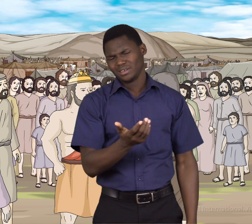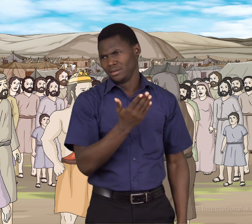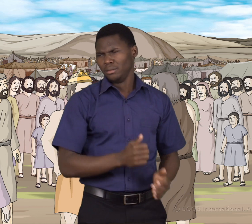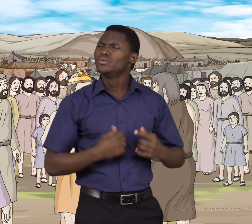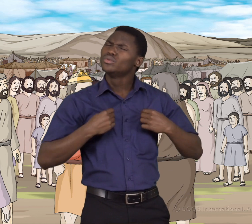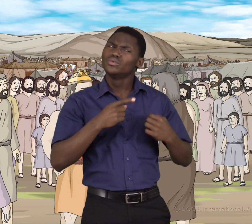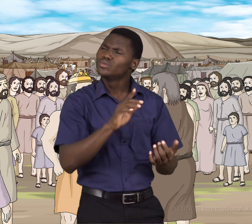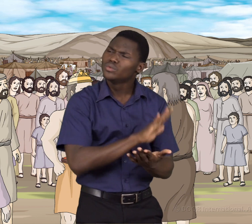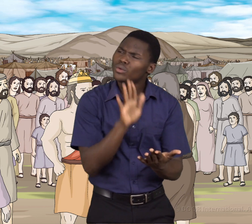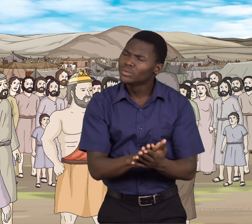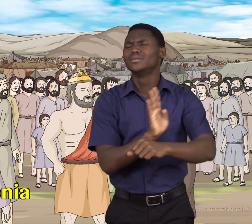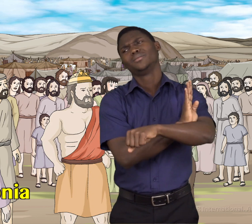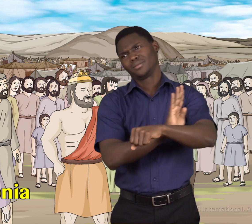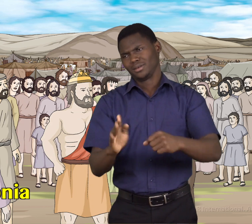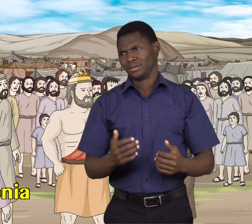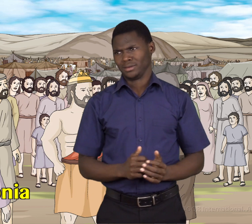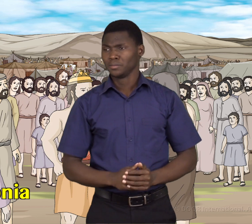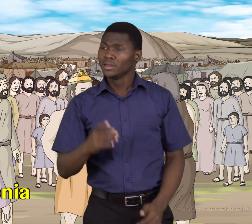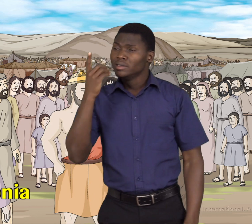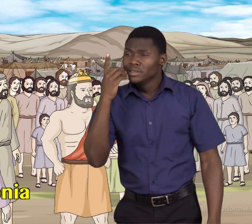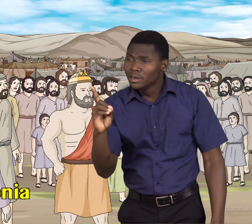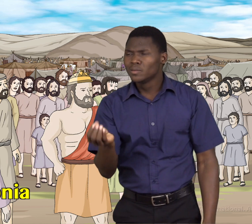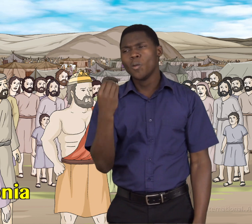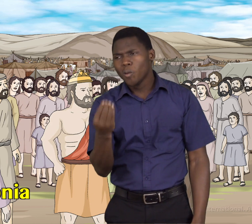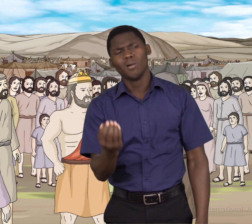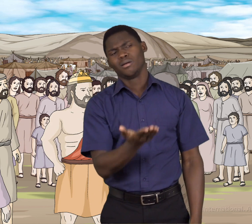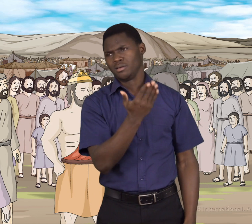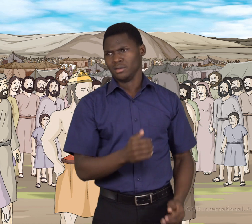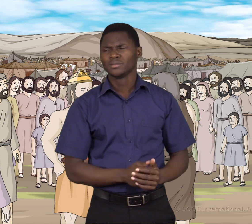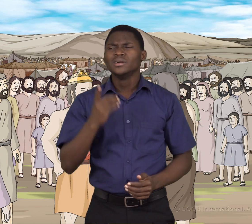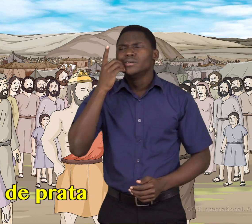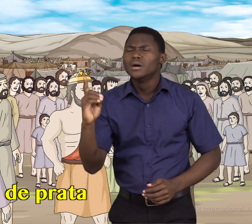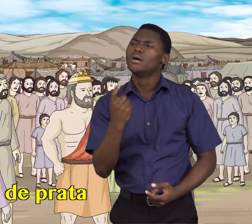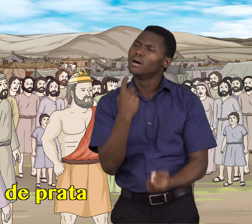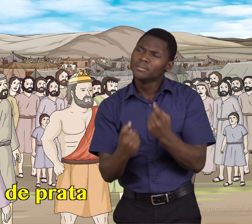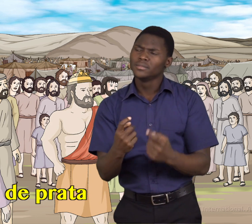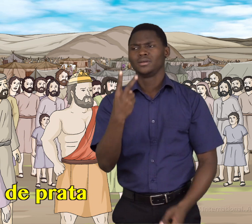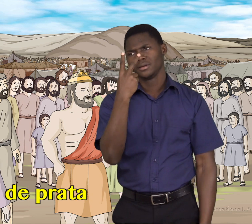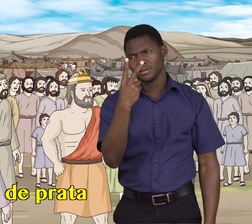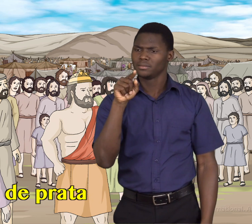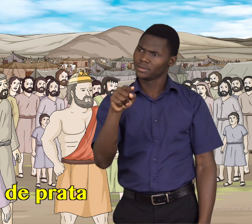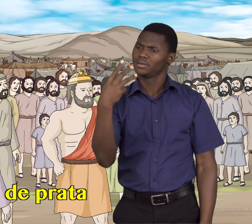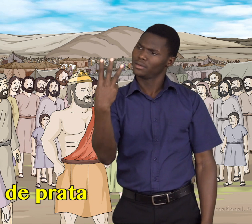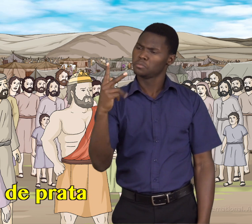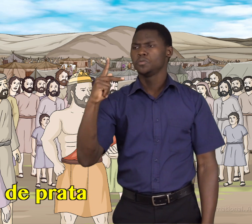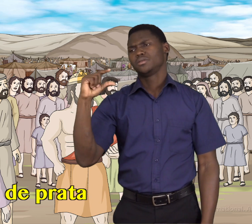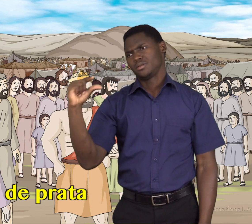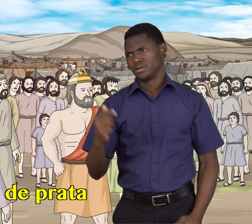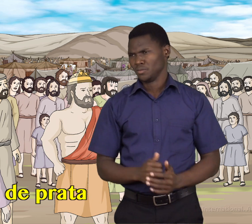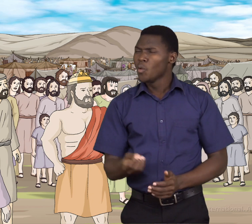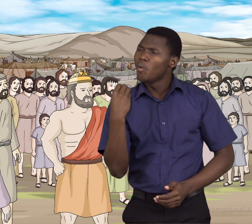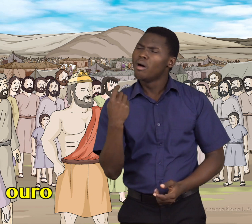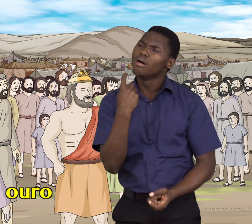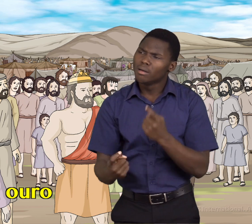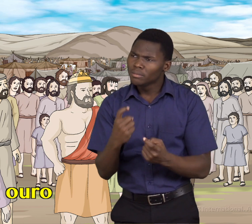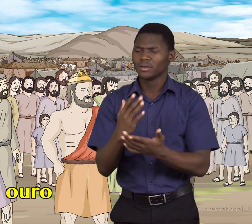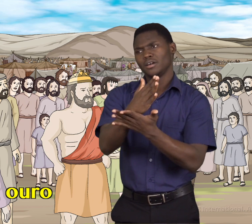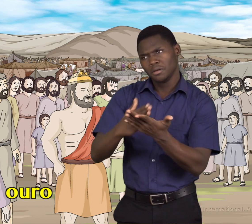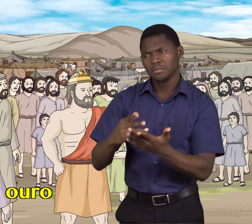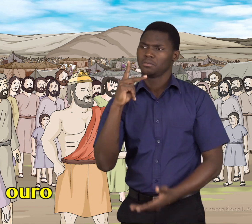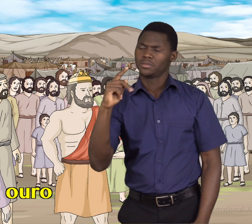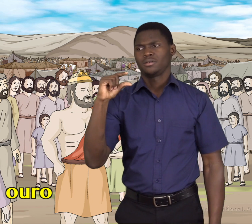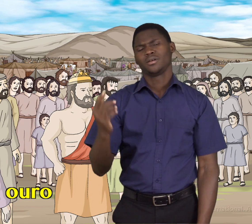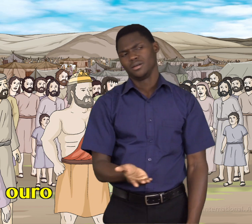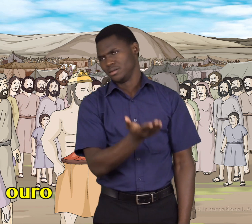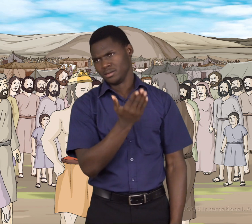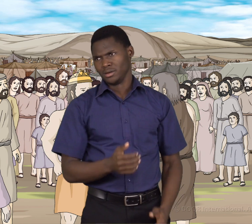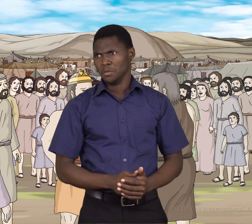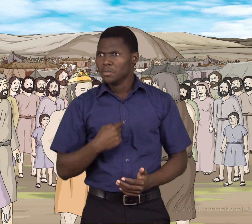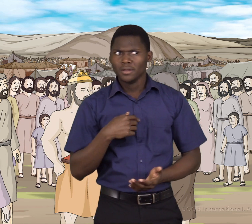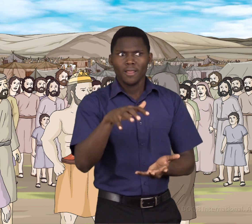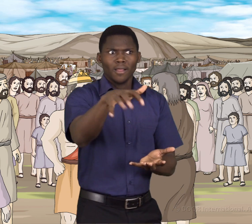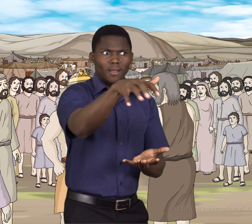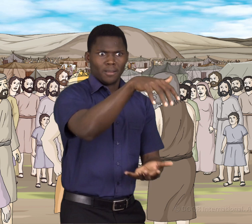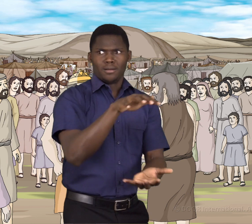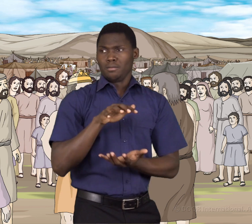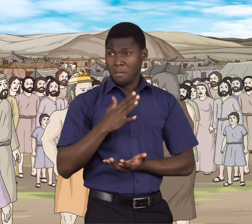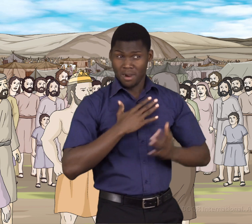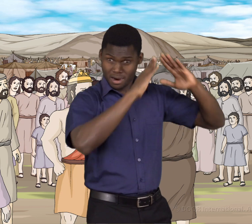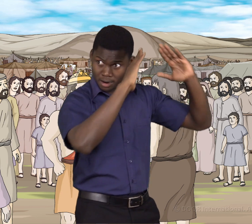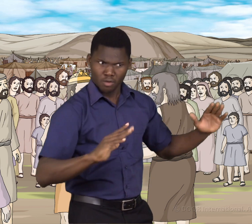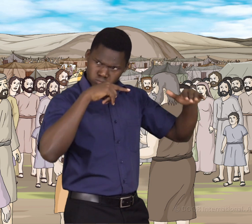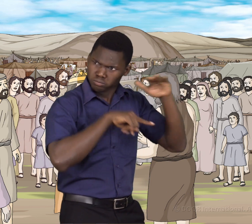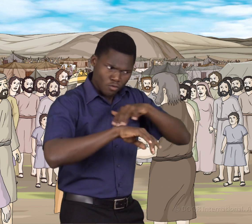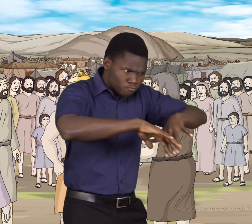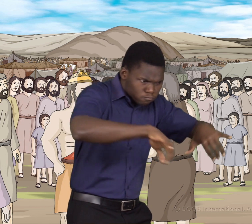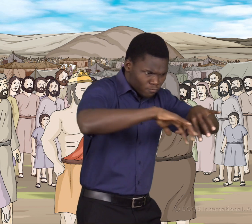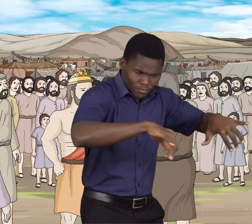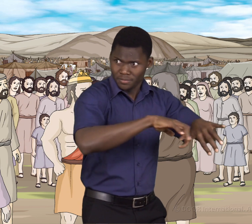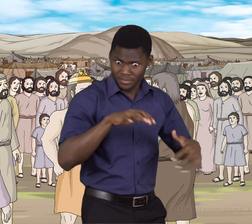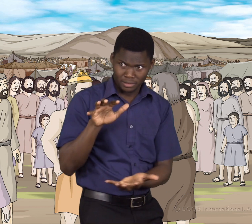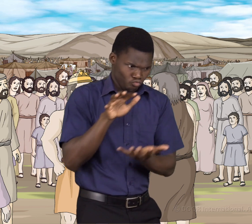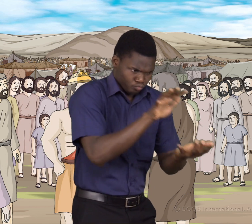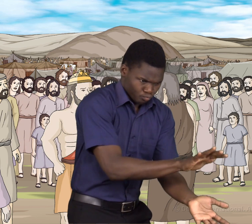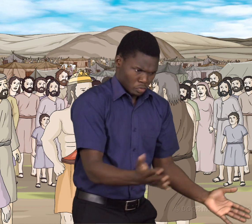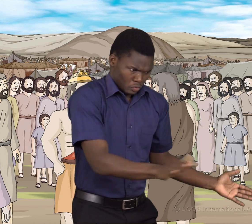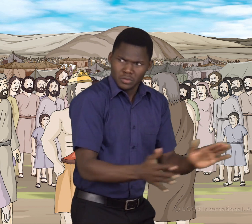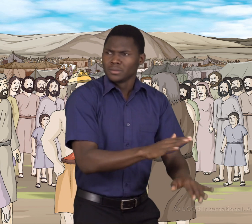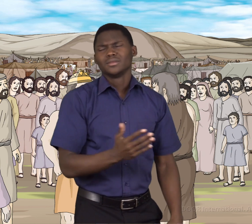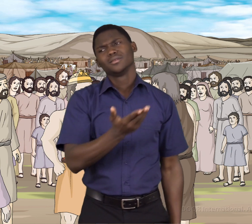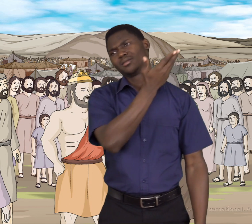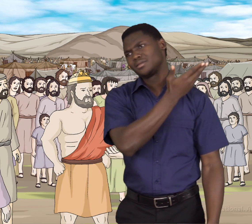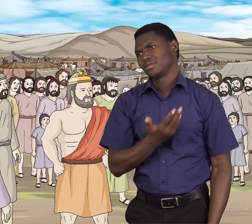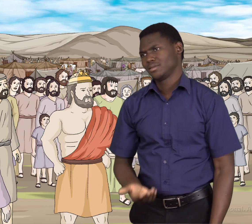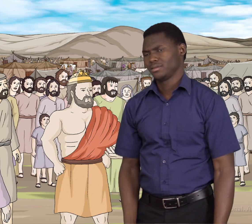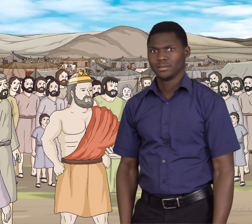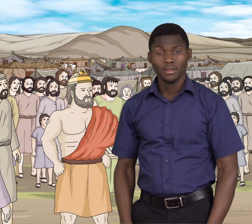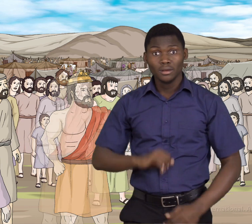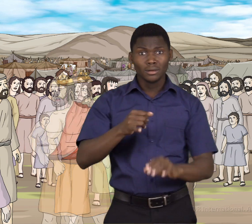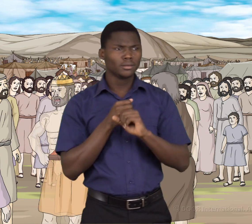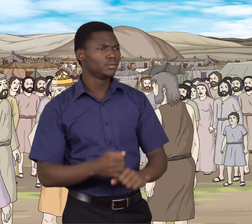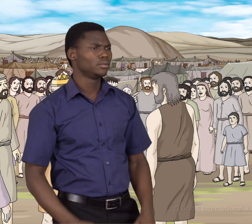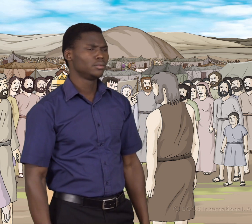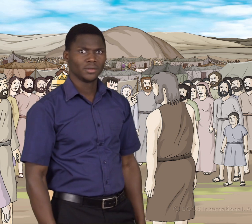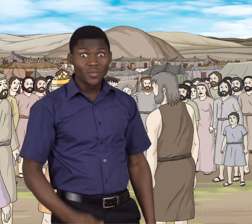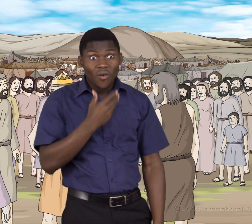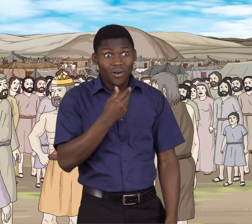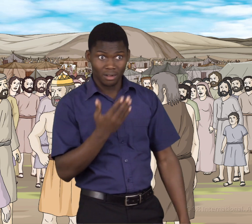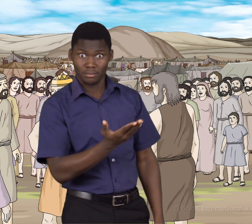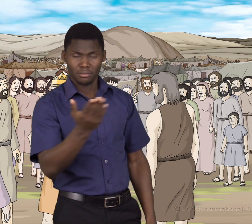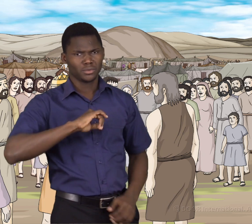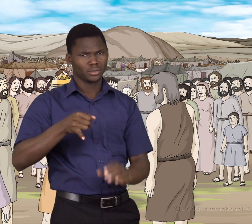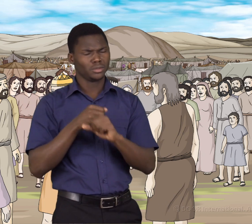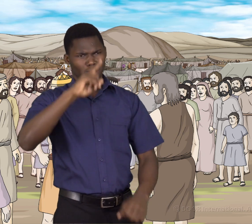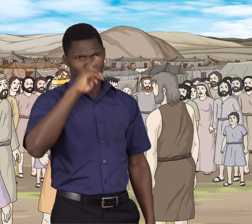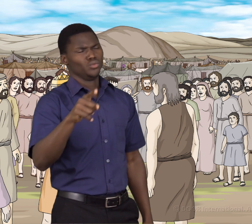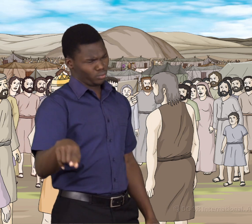This is what I did: When I saw among the spoils a beautiful cloak from Shinar, two hundred shekels of silver, and a bar of gold weighing fifty shekels, I coveted them and took them.